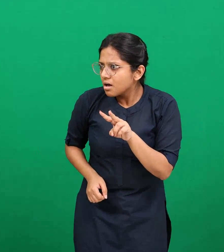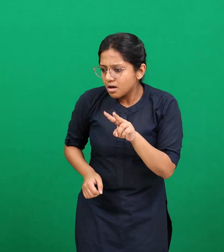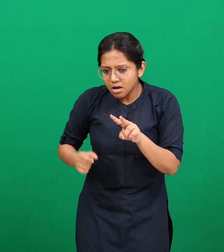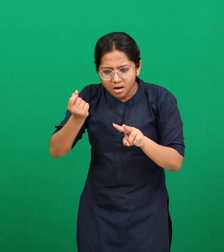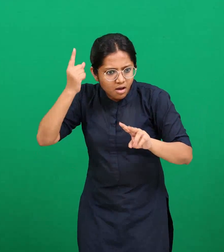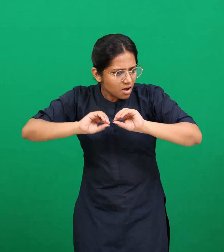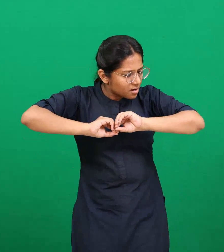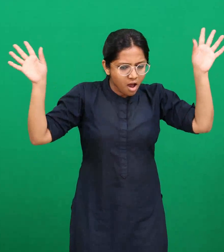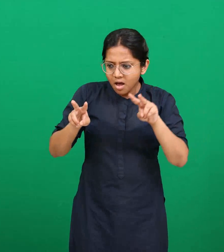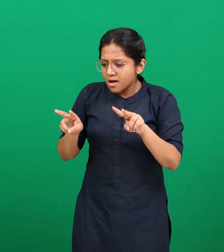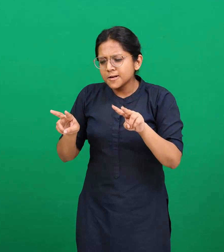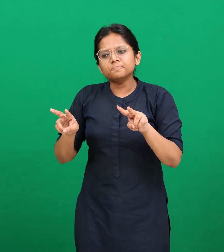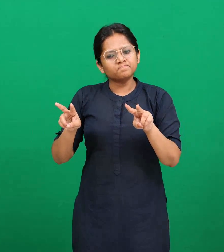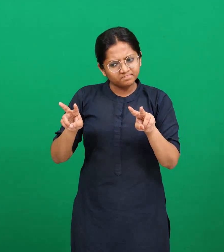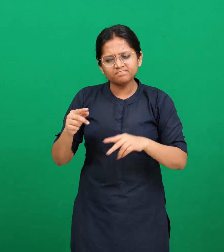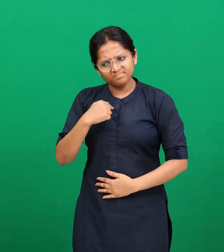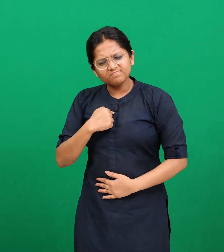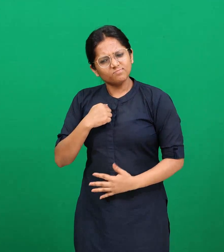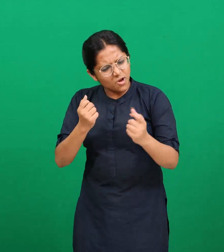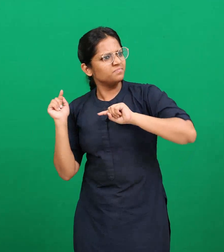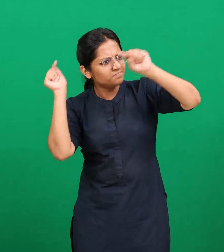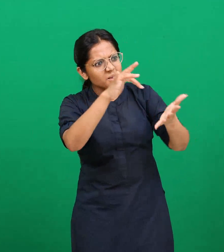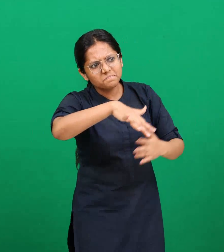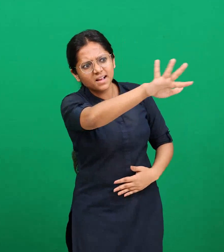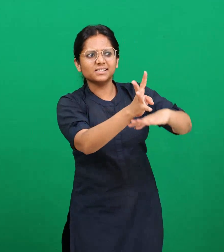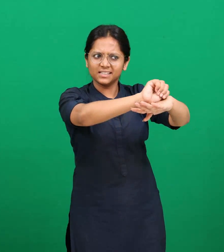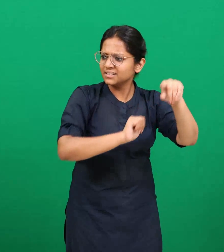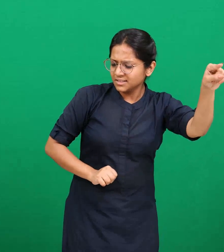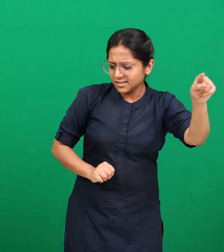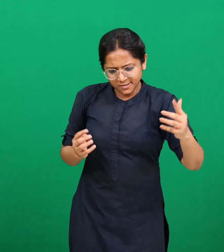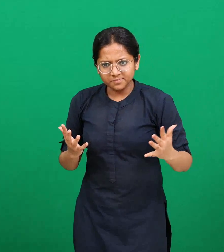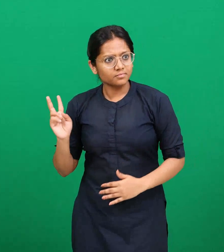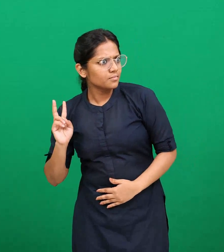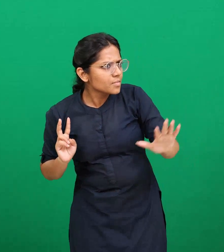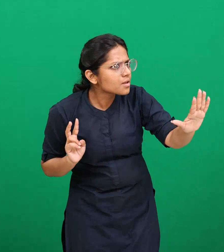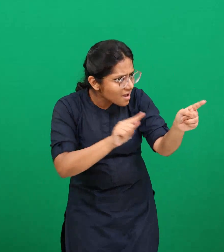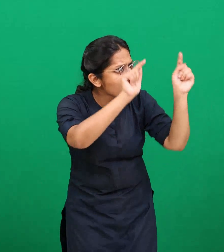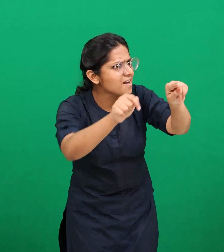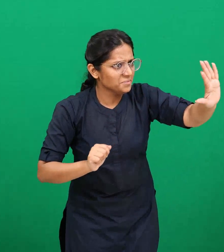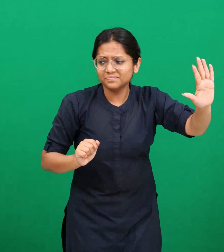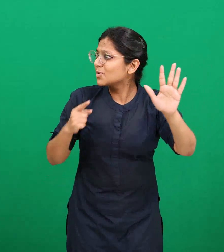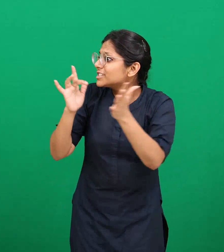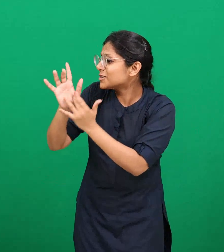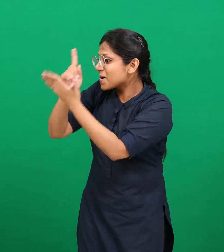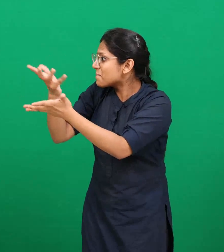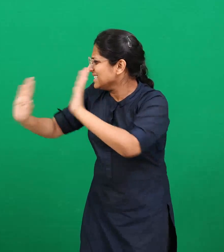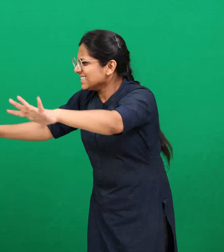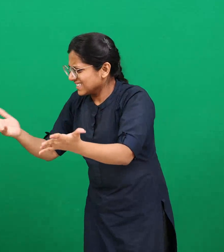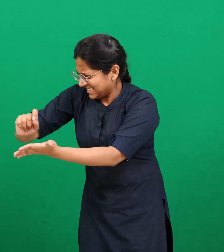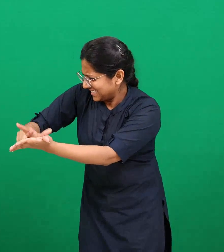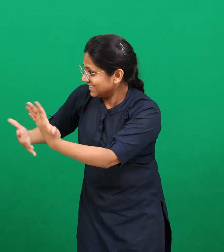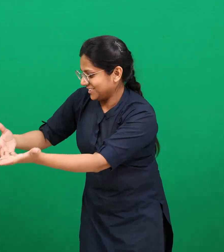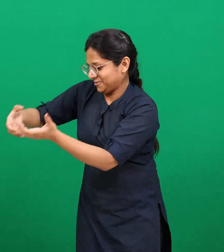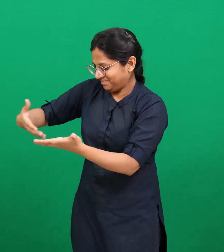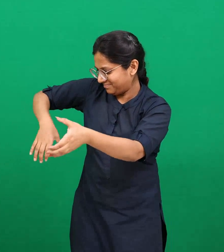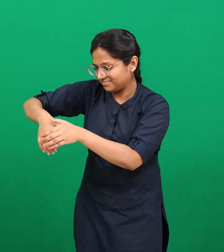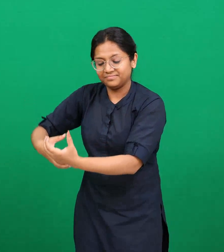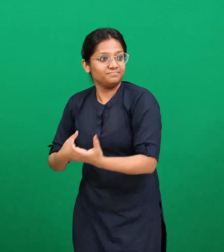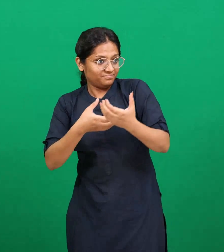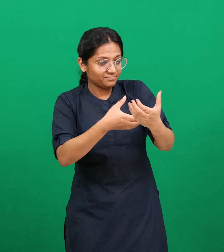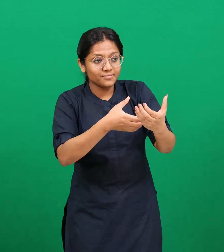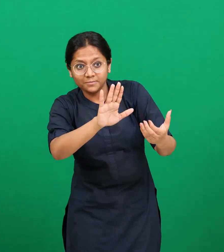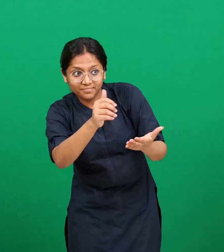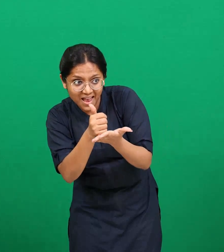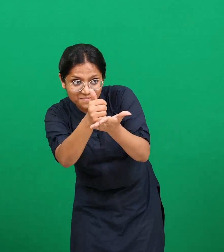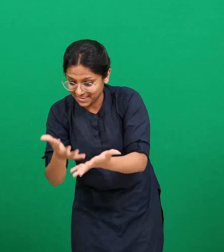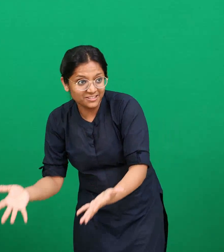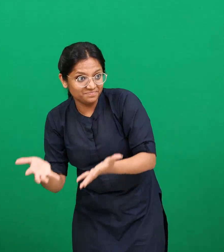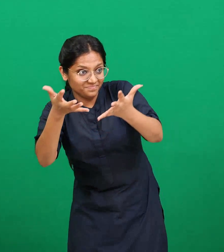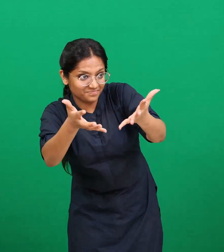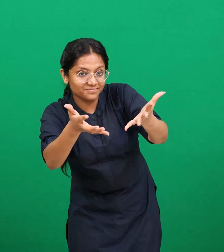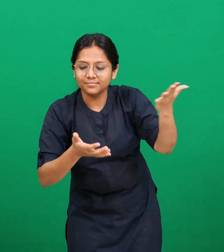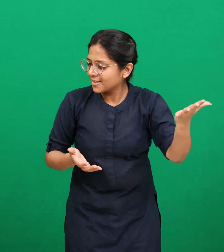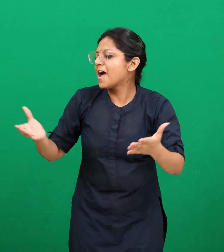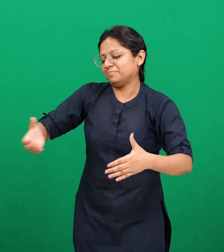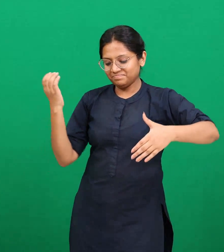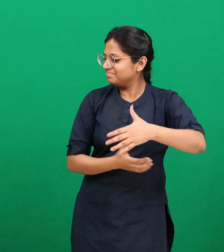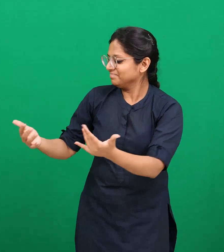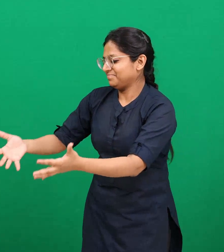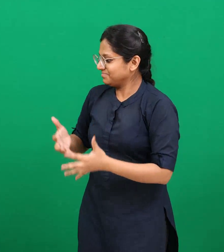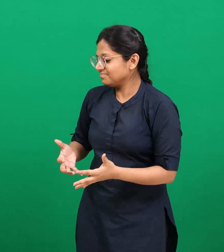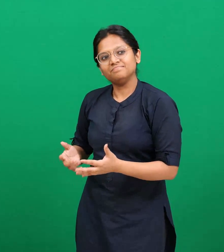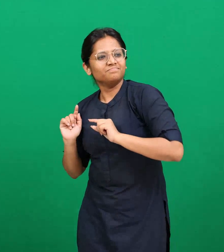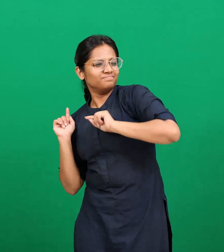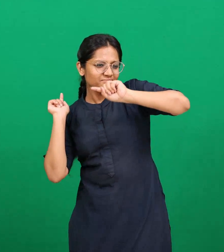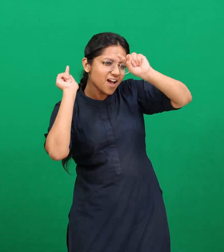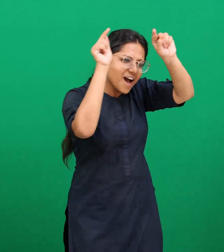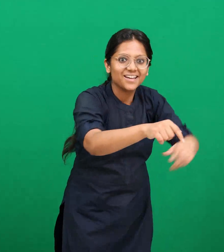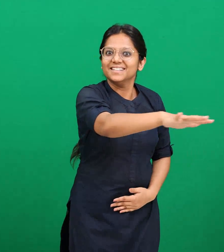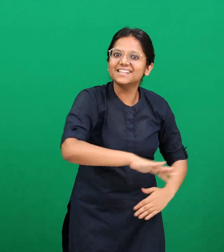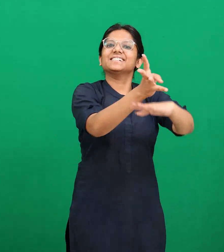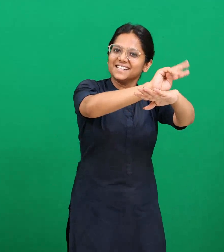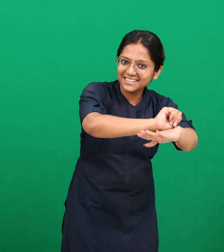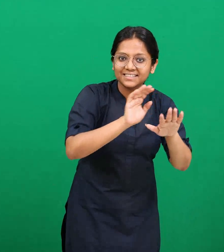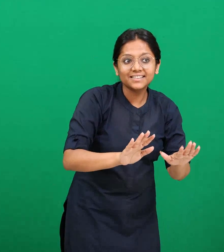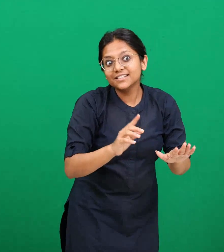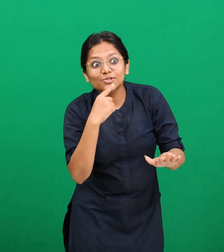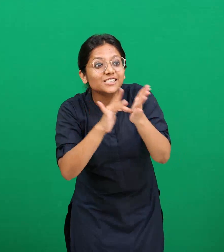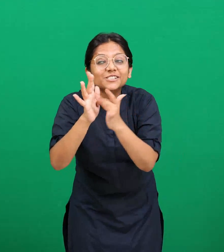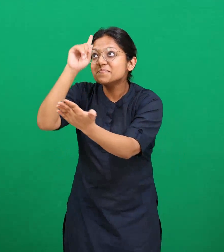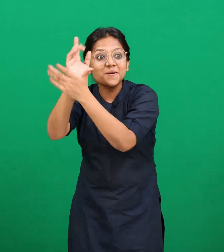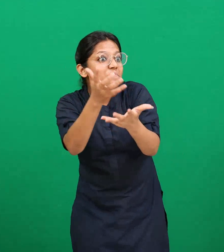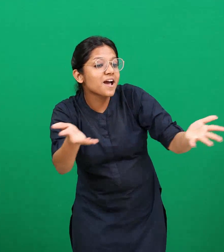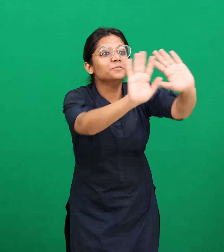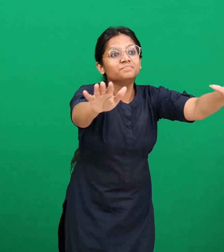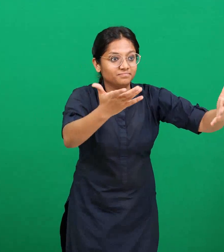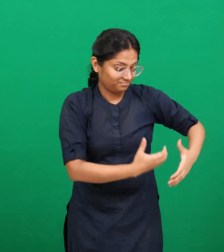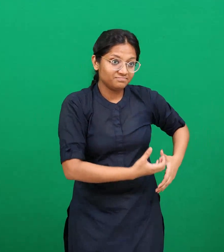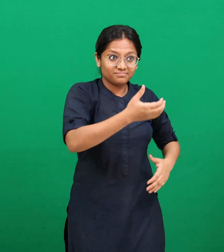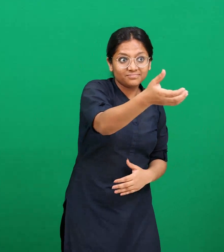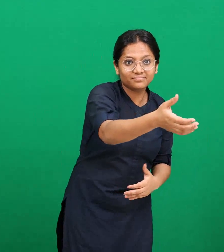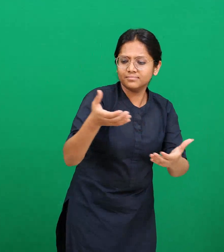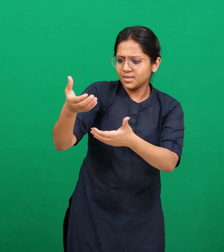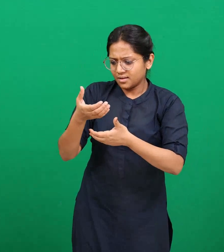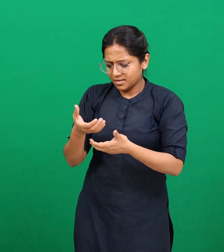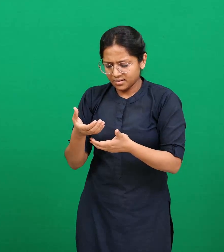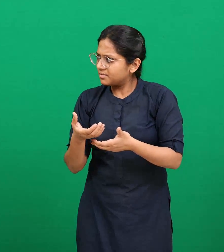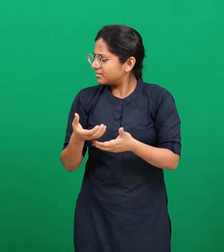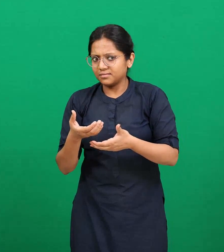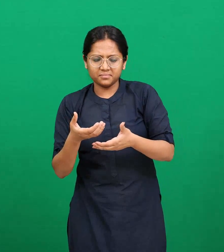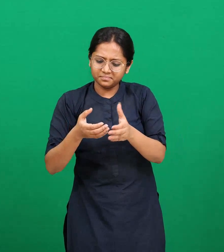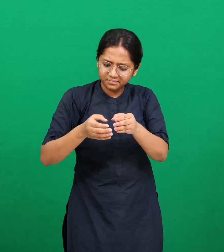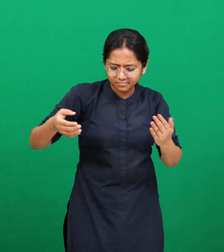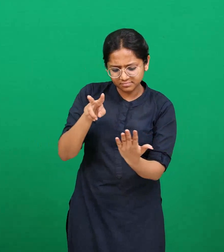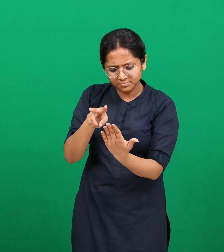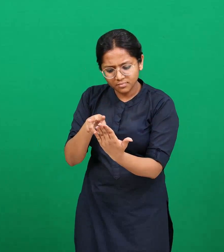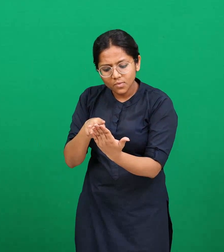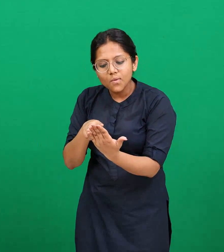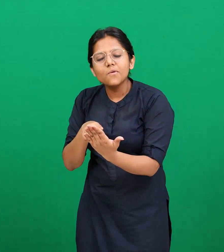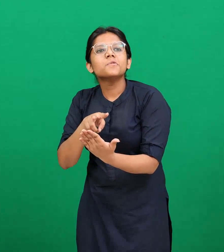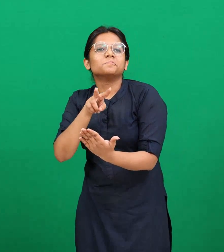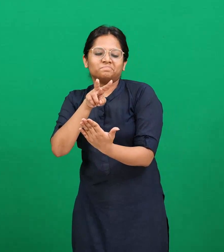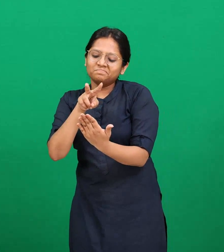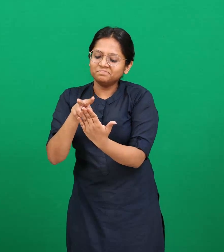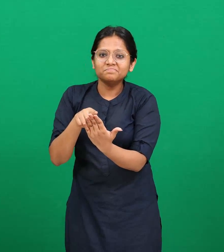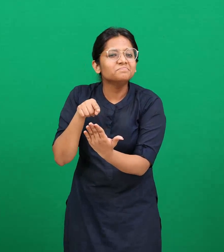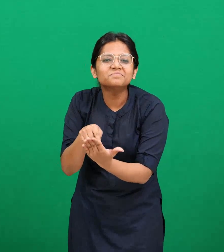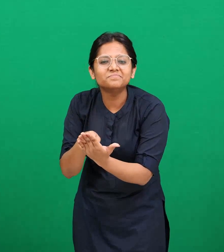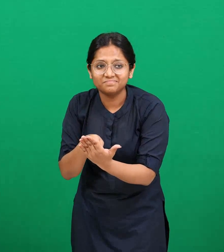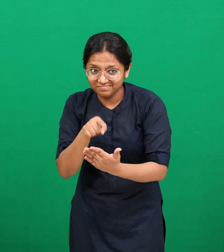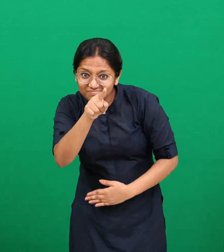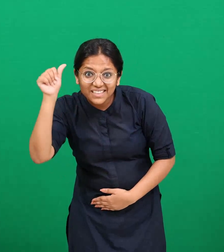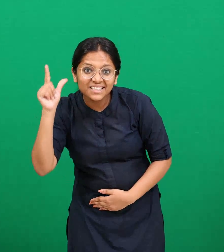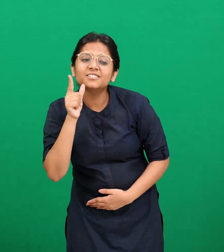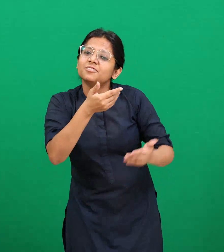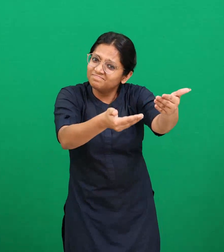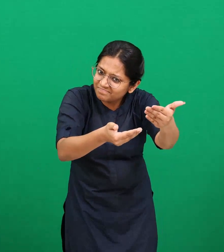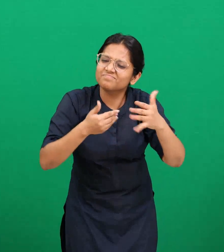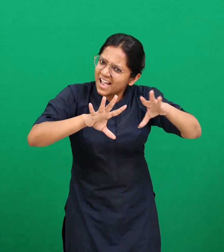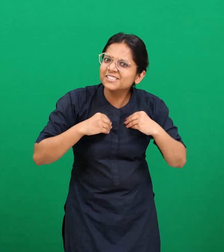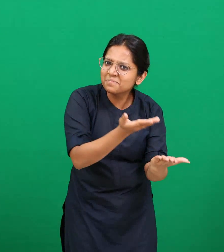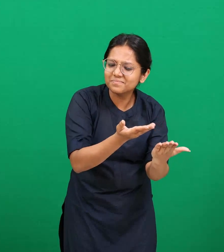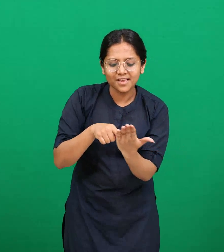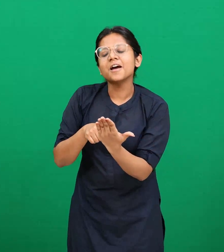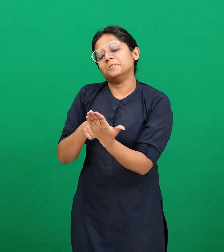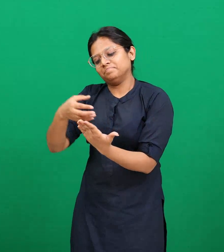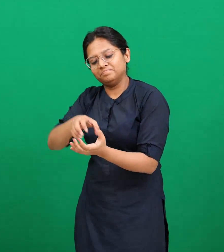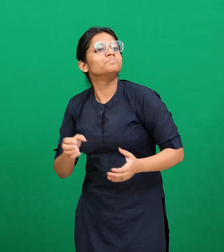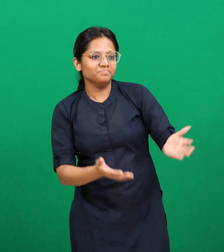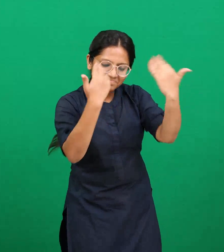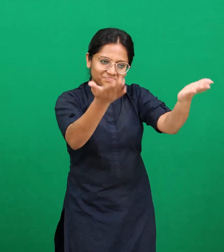When Apollos resolved to cross over to Achaia, the brothers encouraged him and wrote to the disciples there to welcome him.